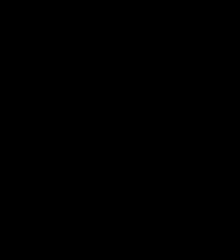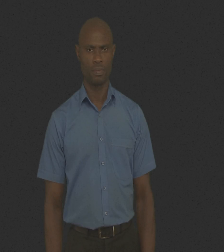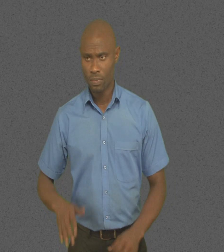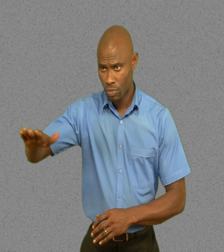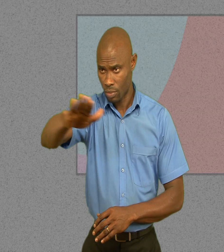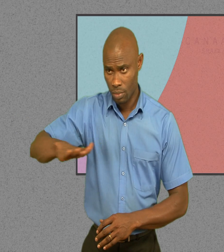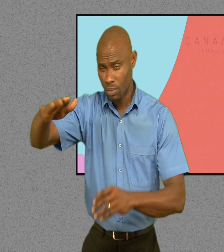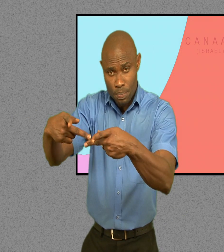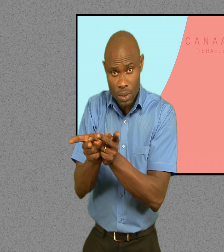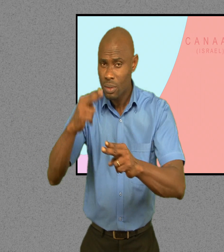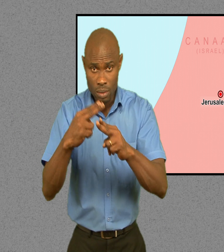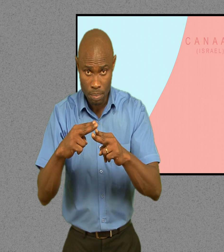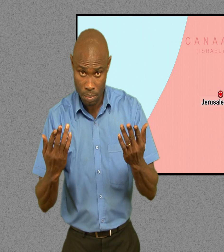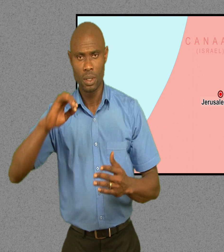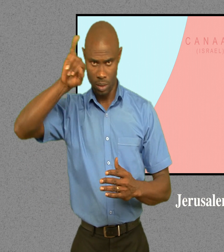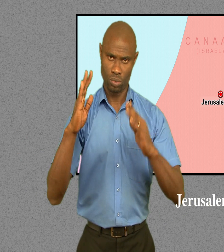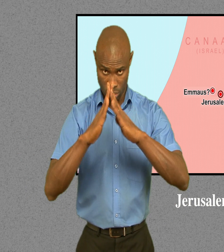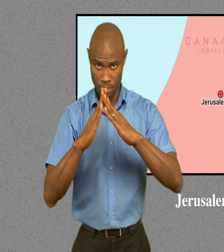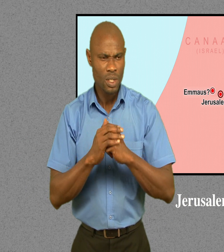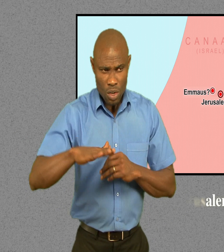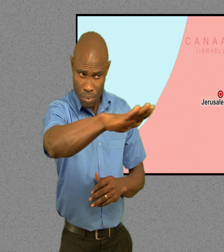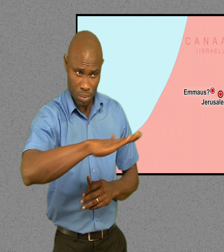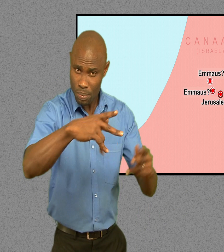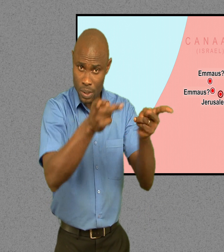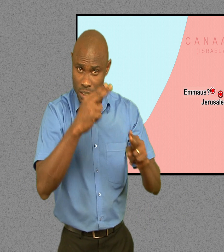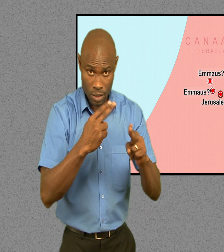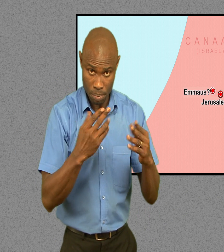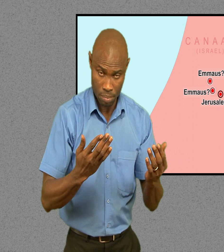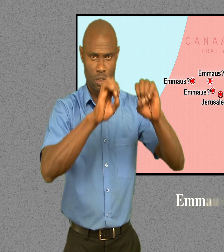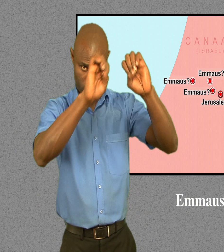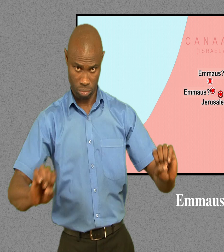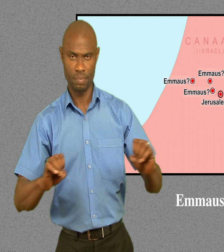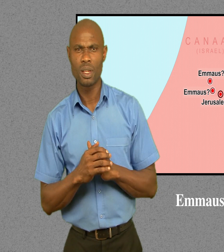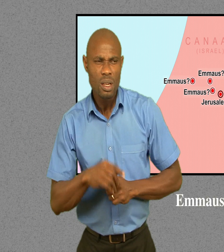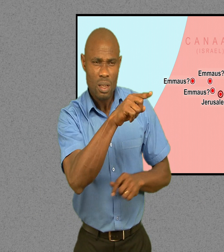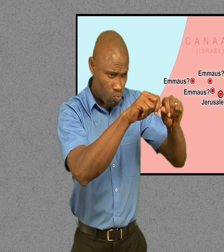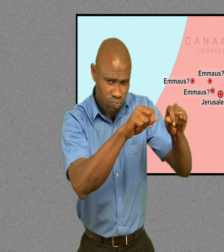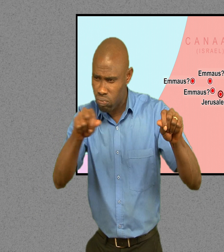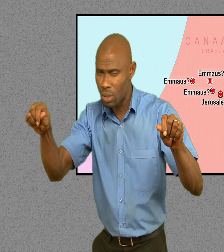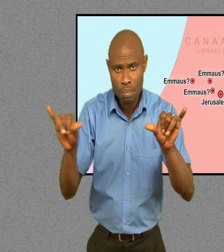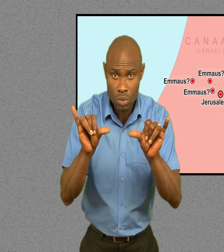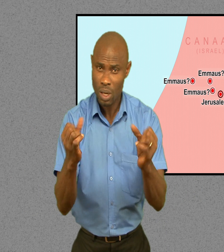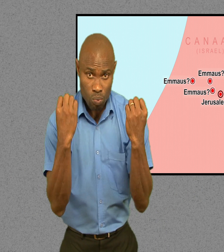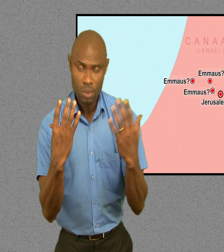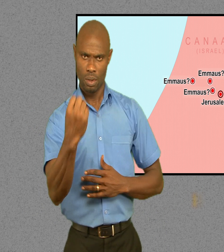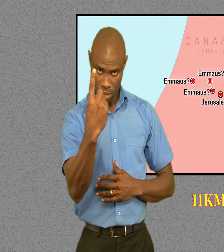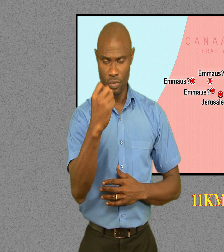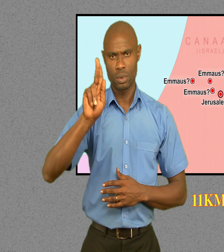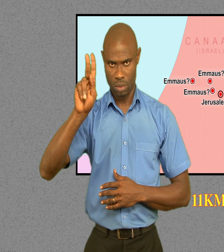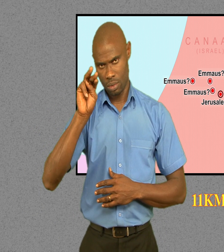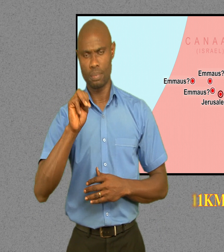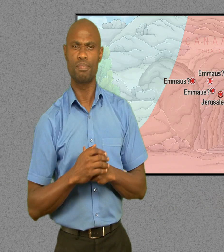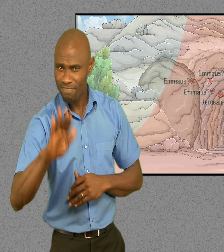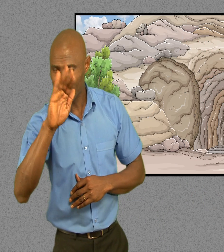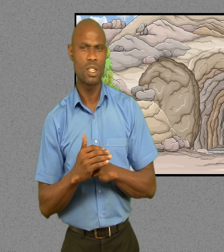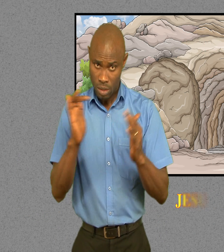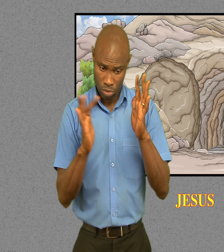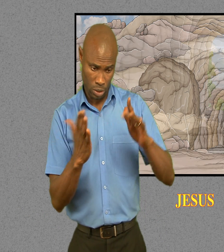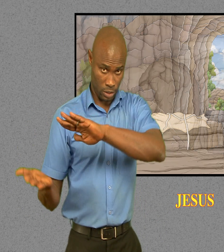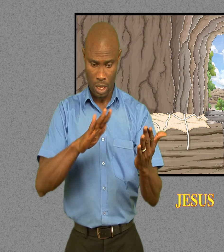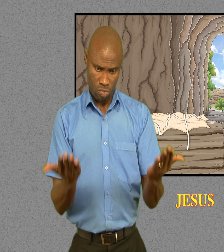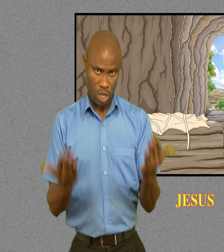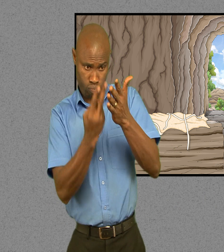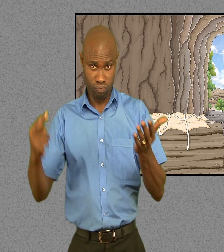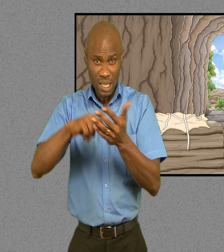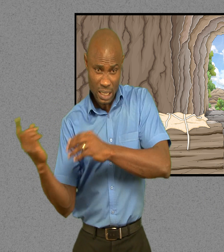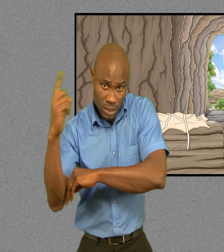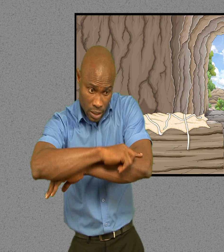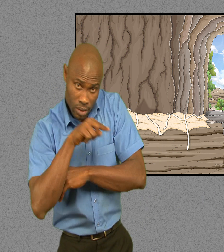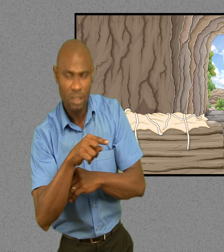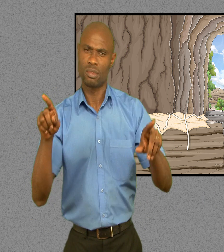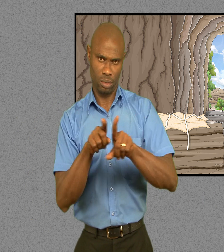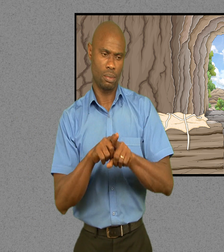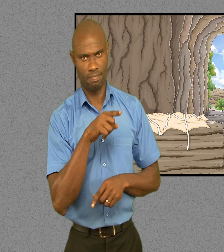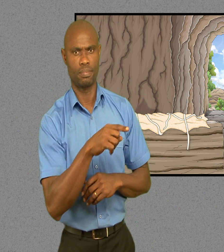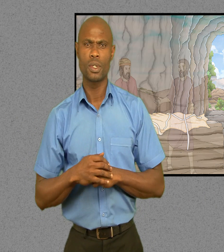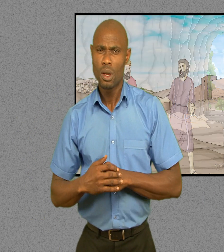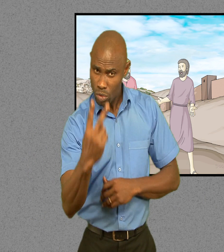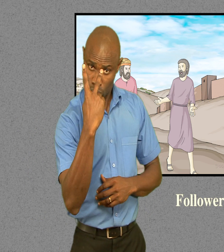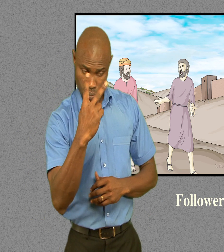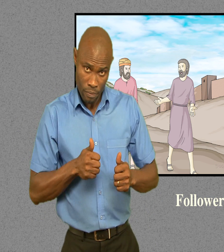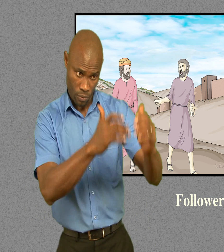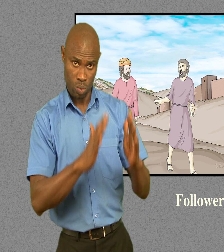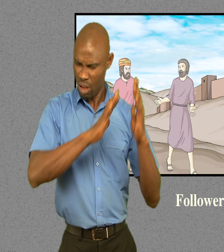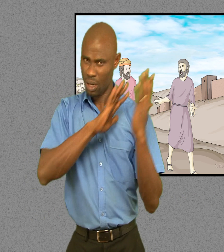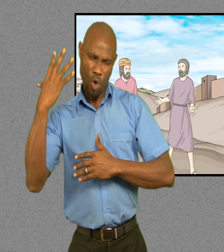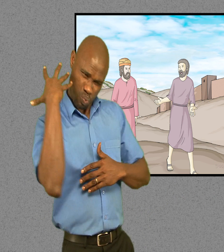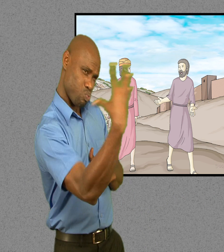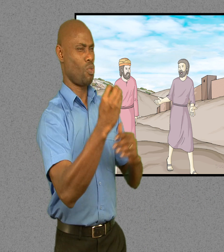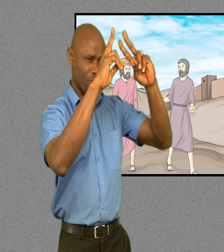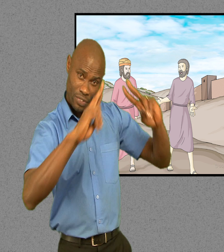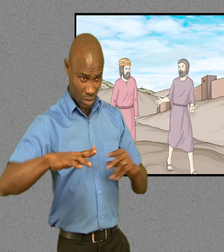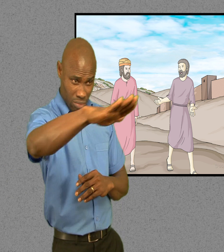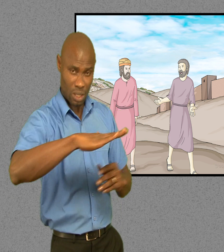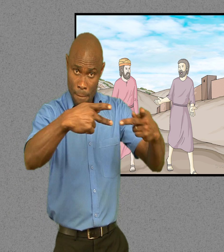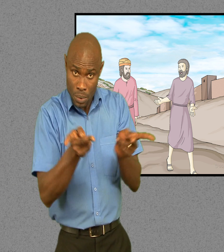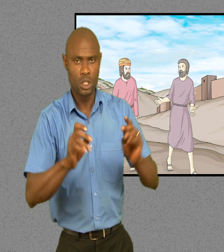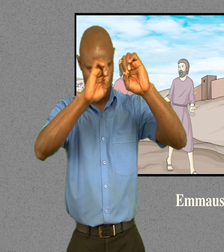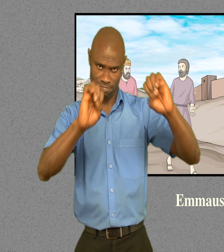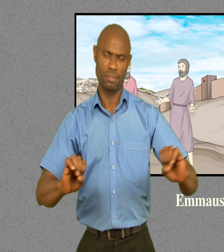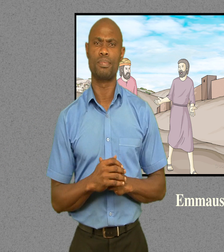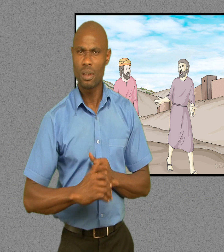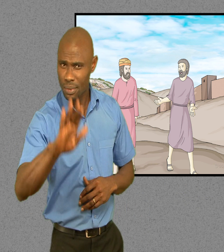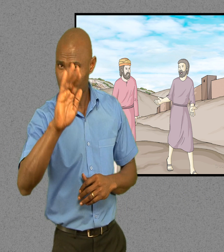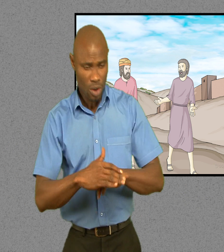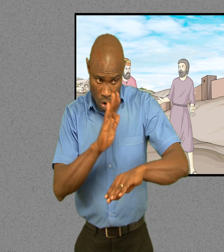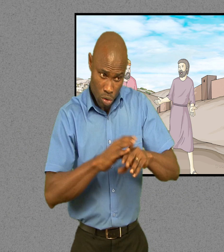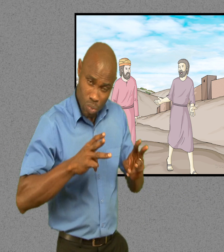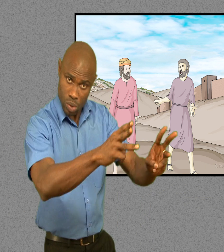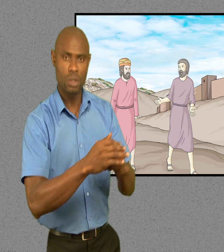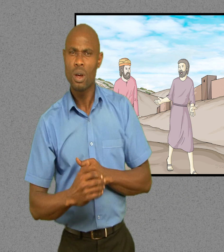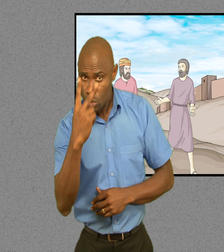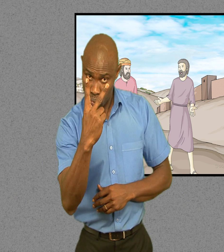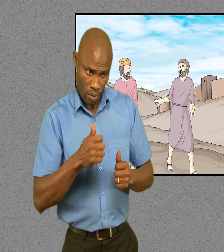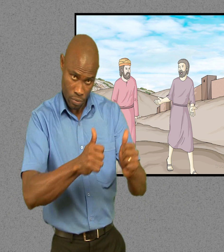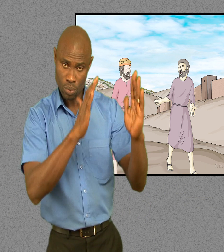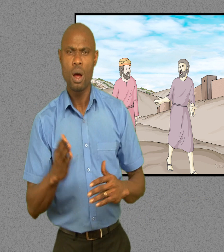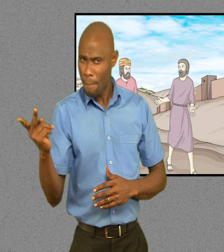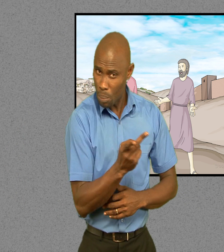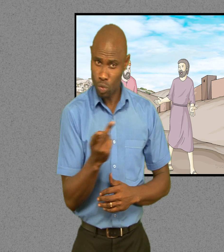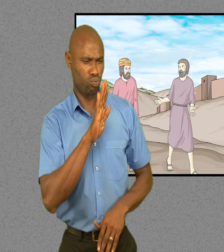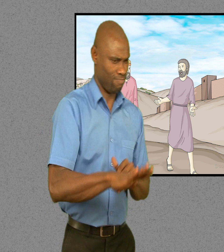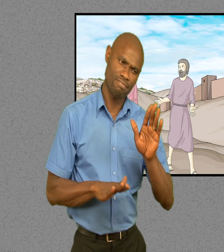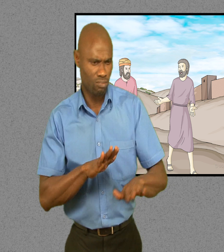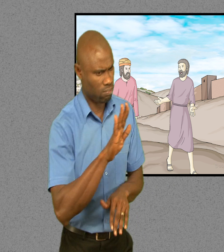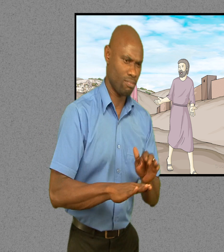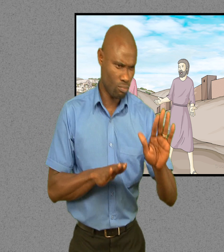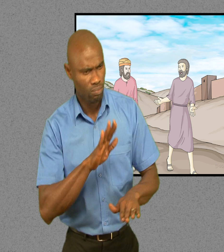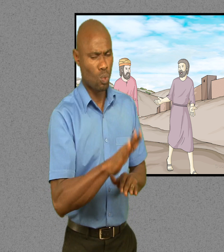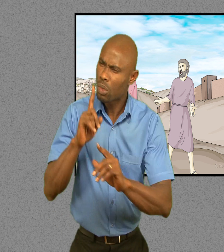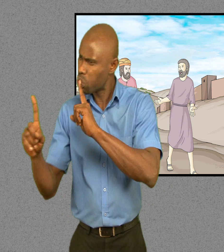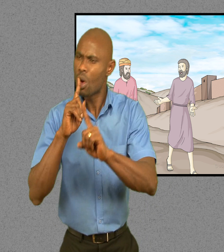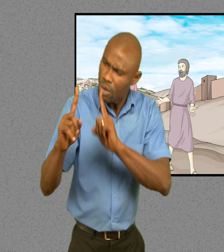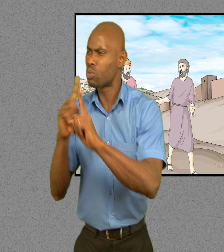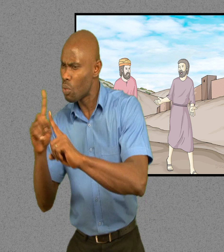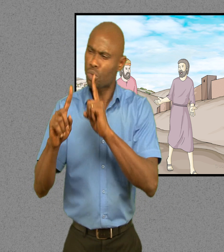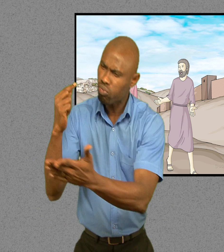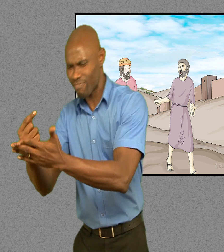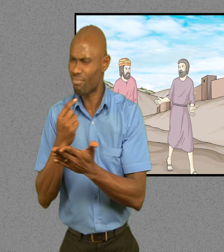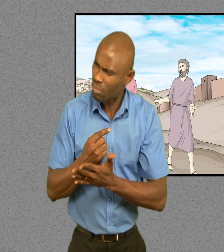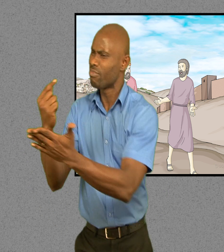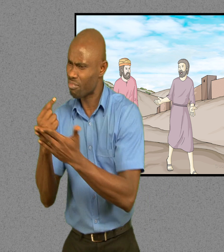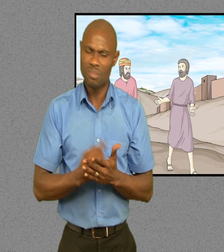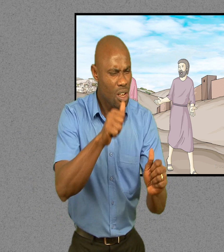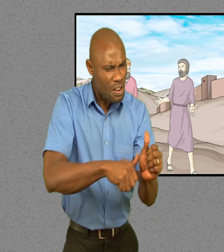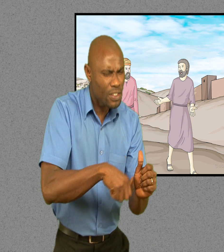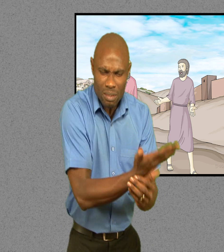That same day two of them were going to a village called Emmaus, about seven miles from Jerusalem.